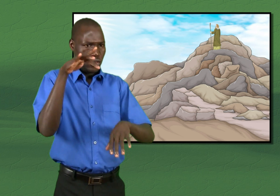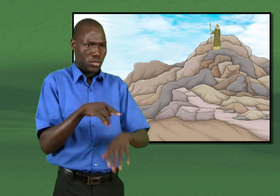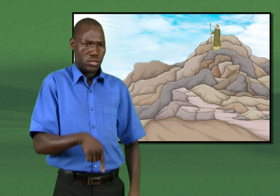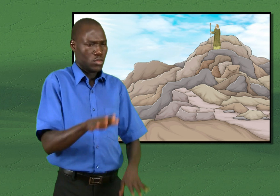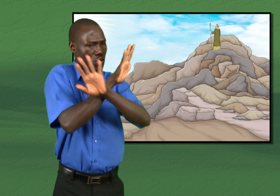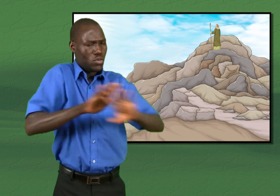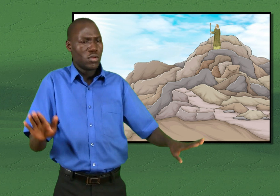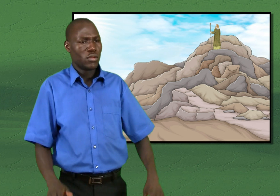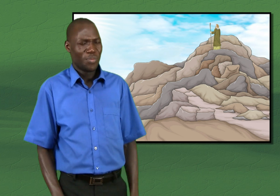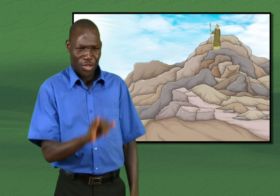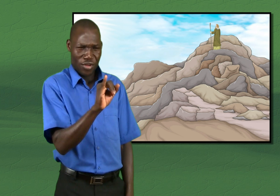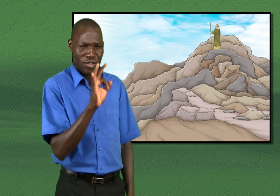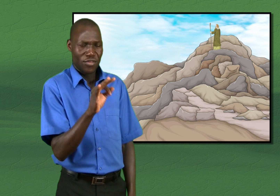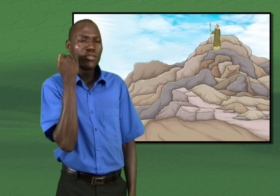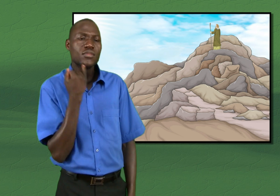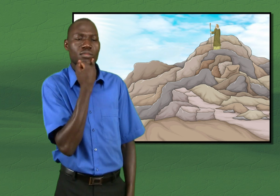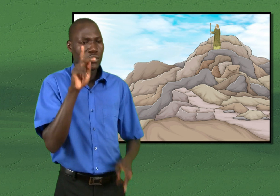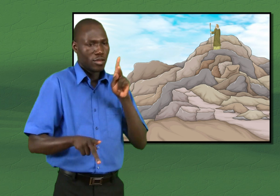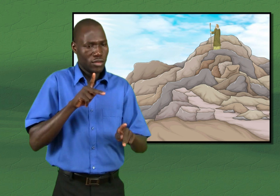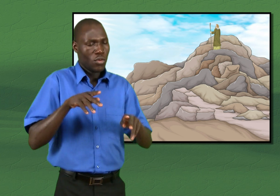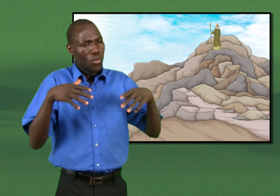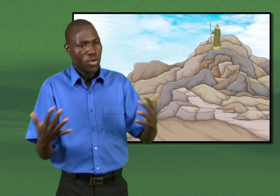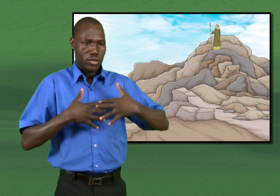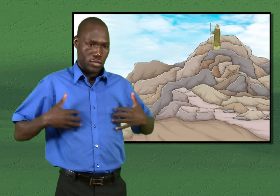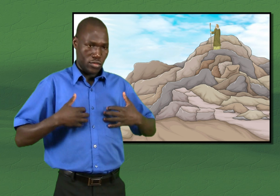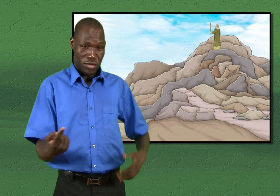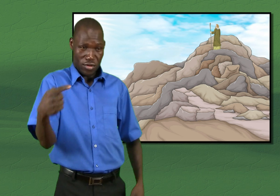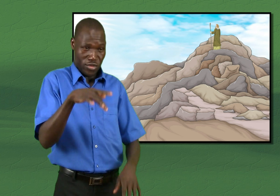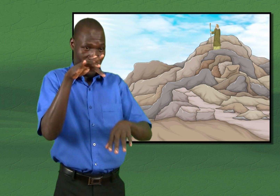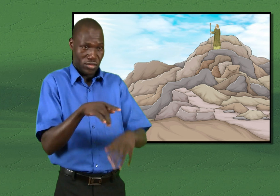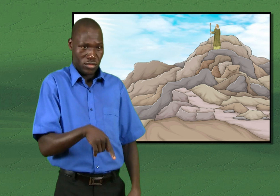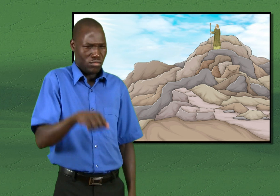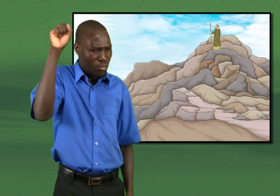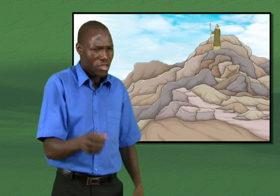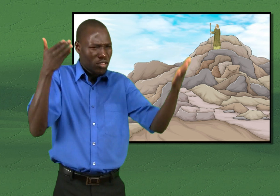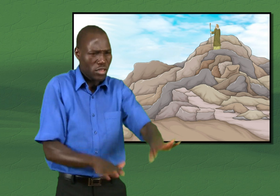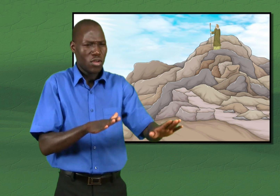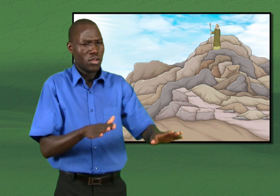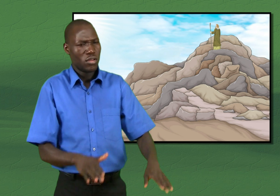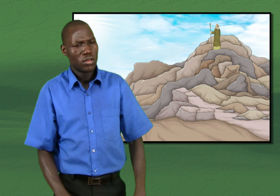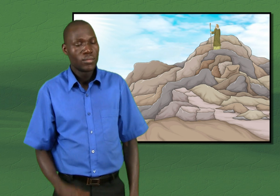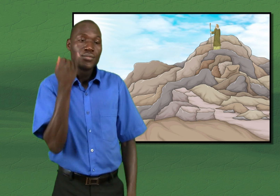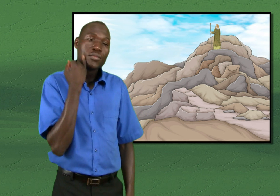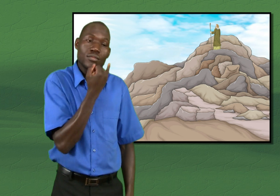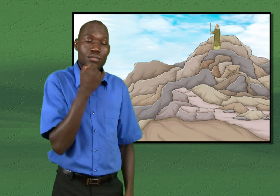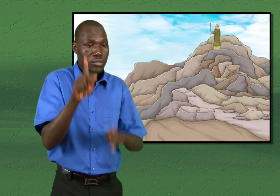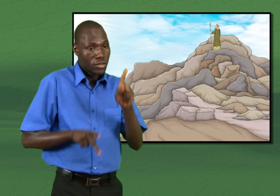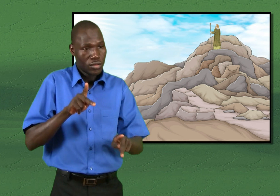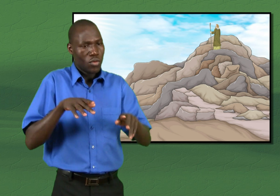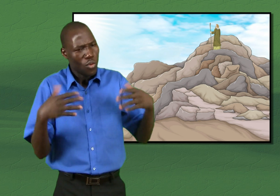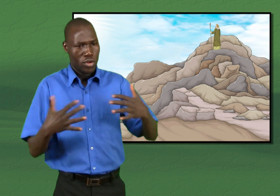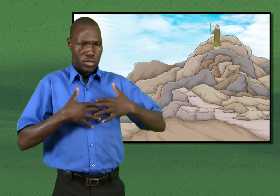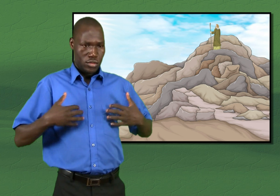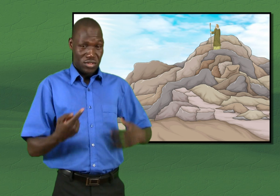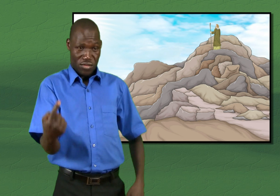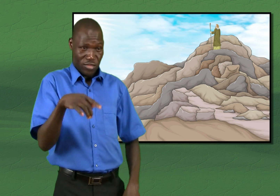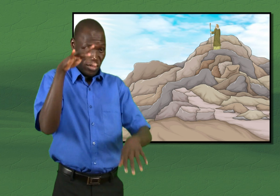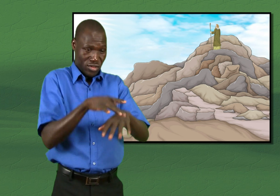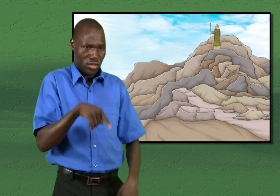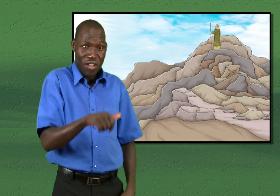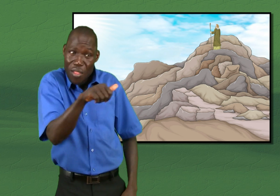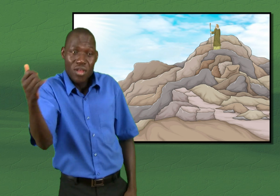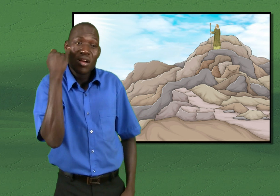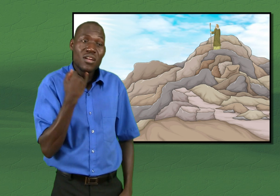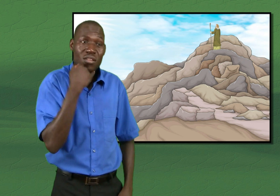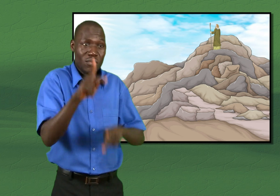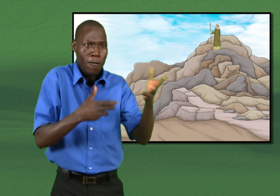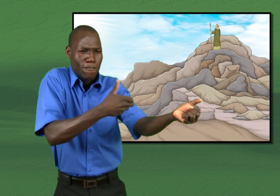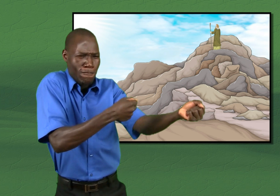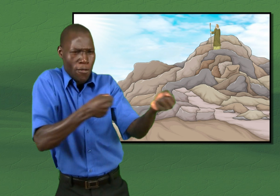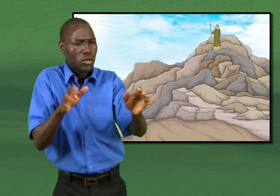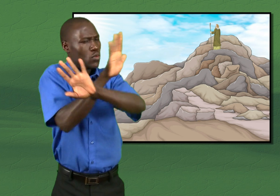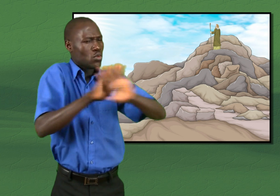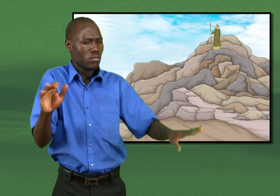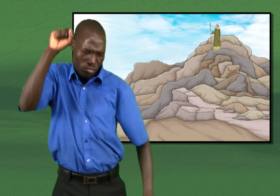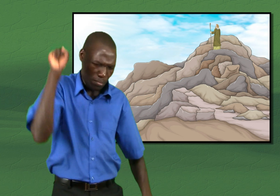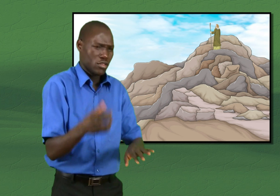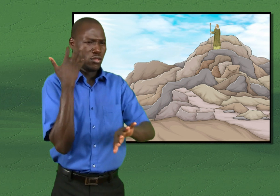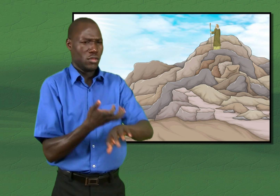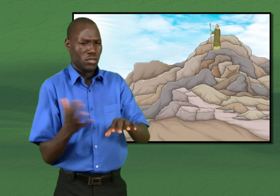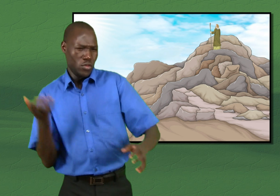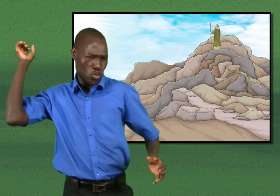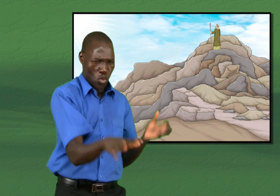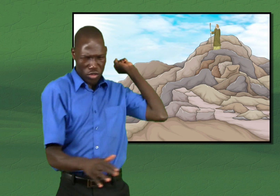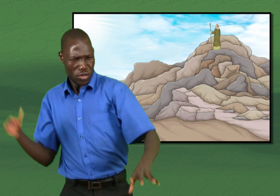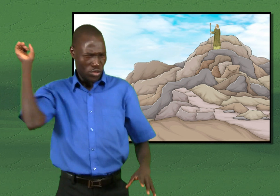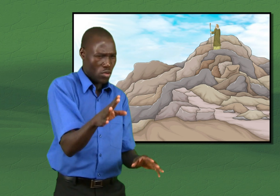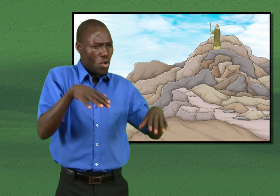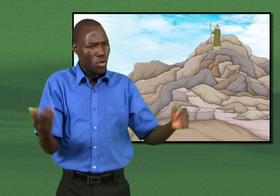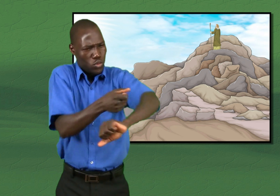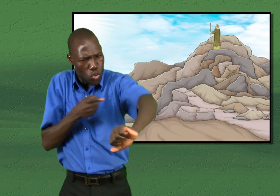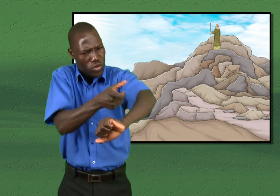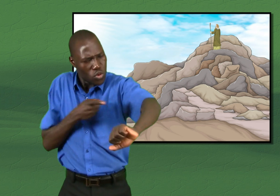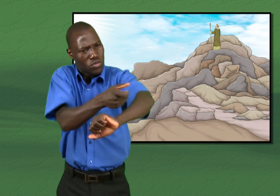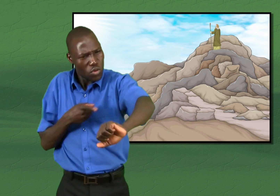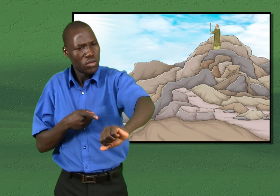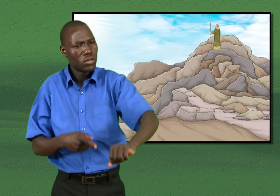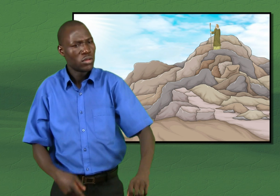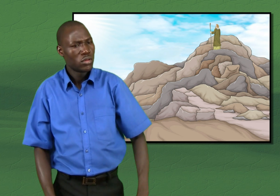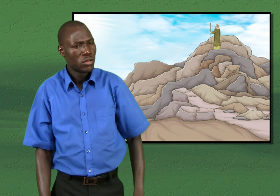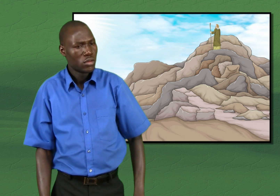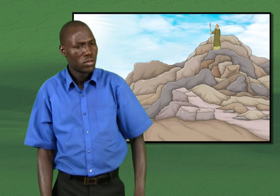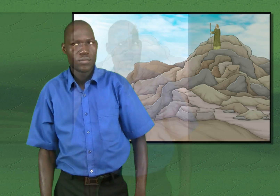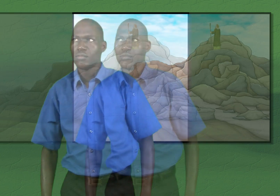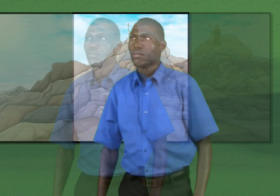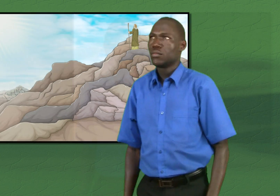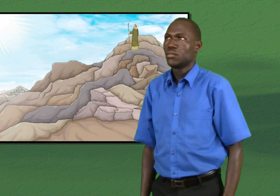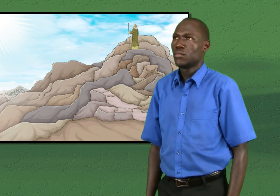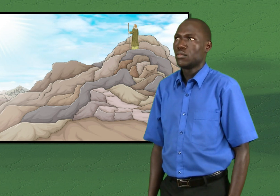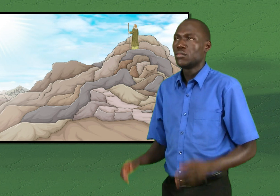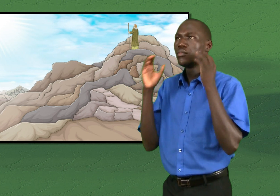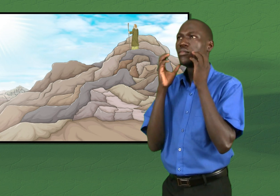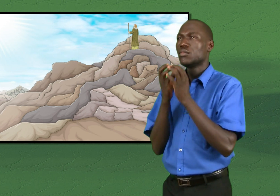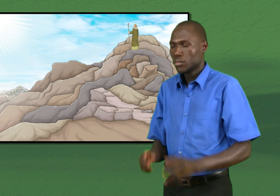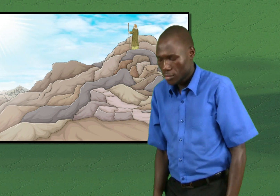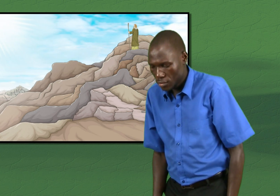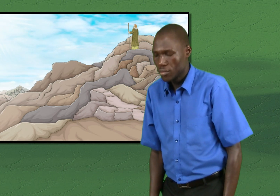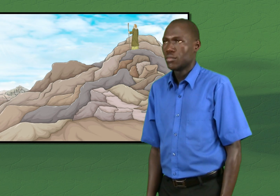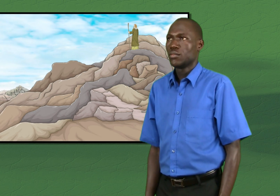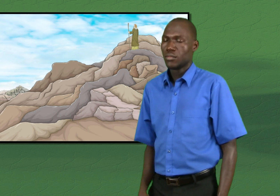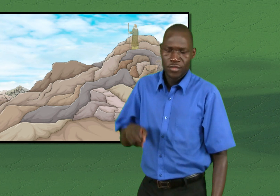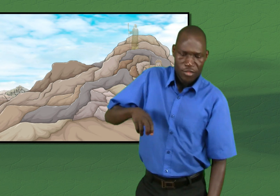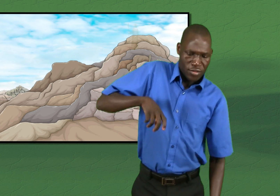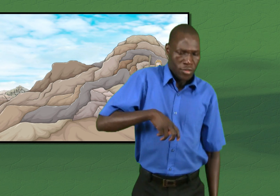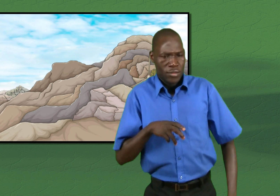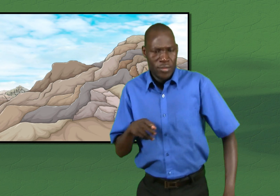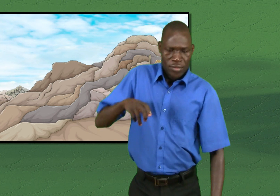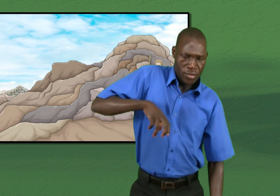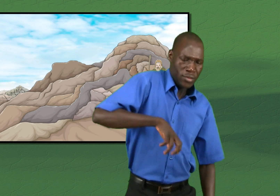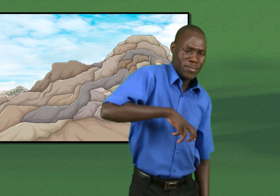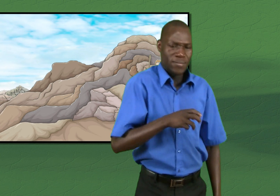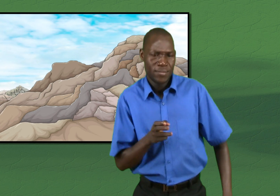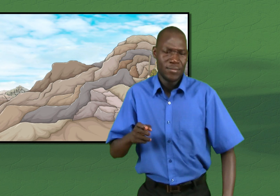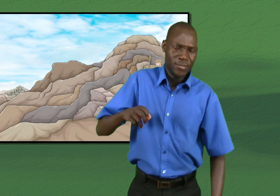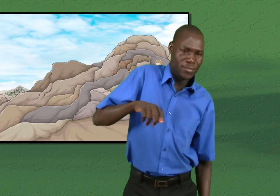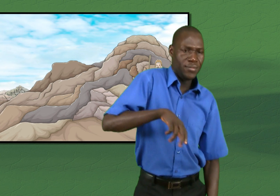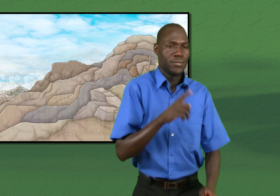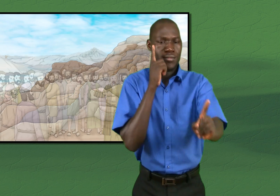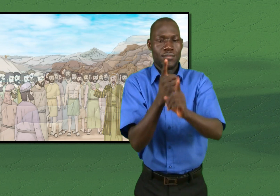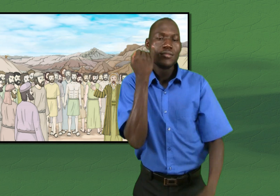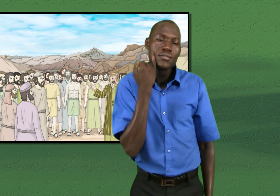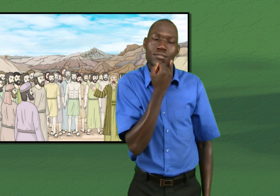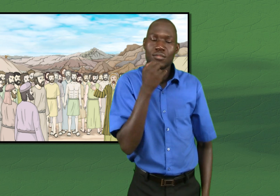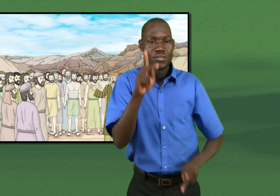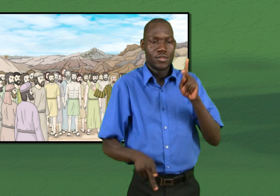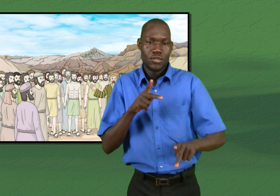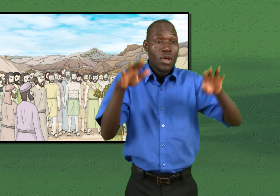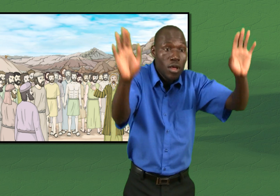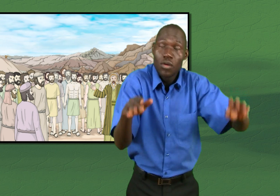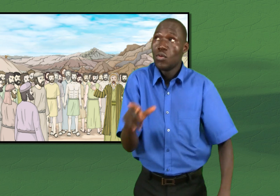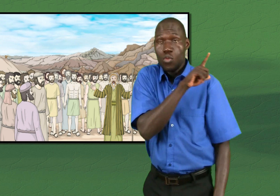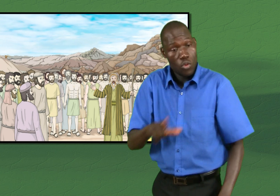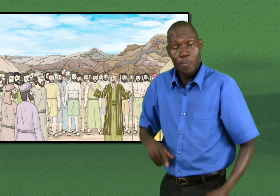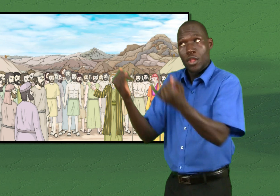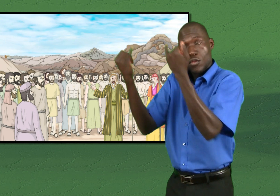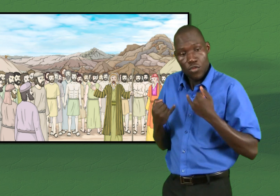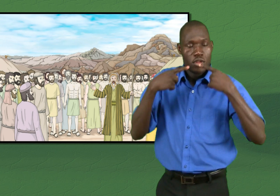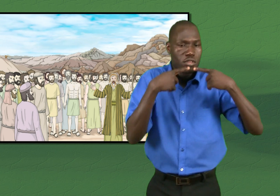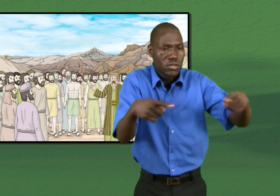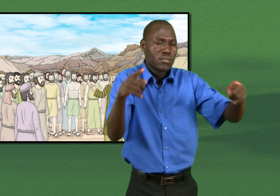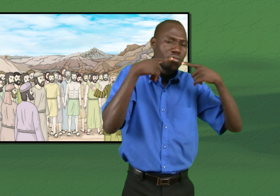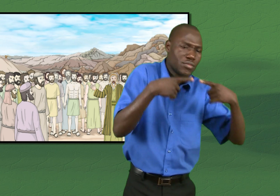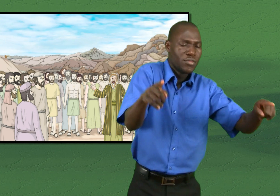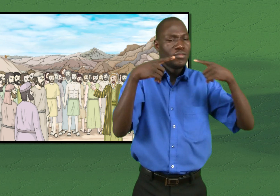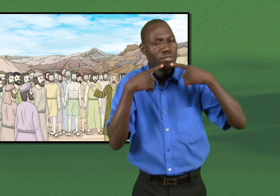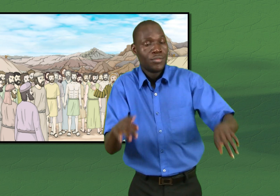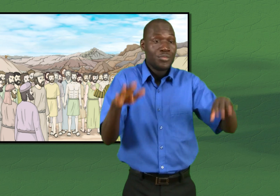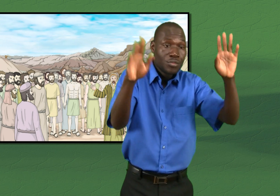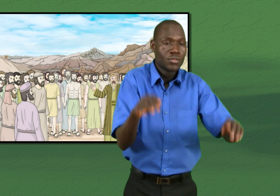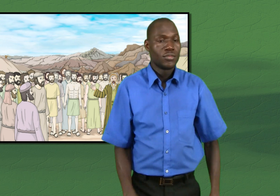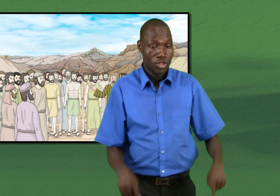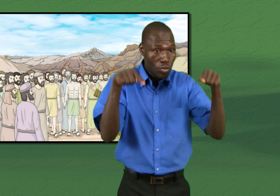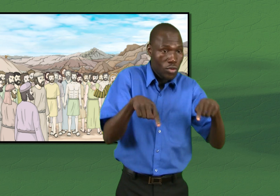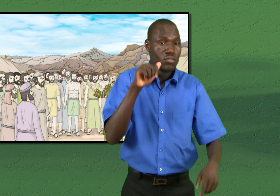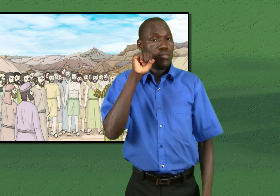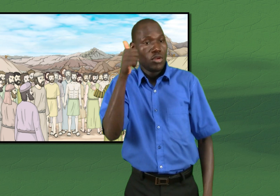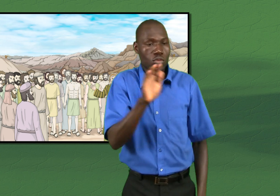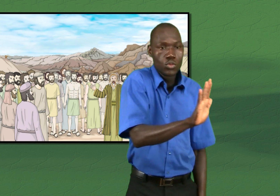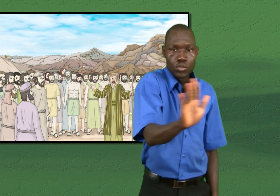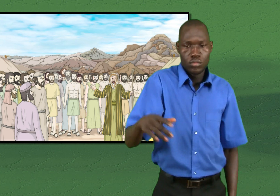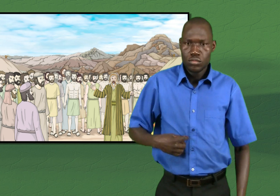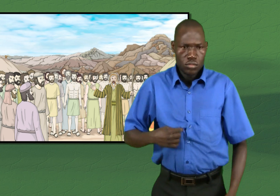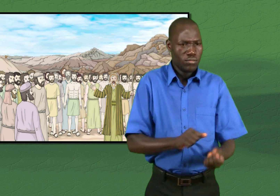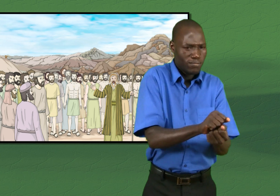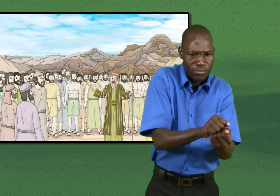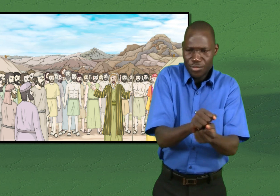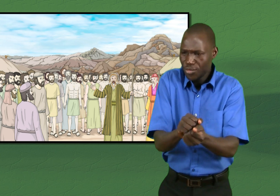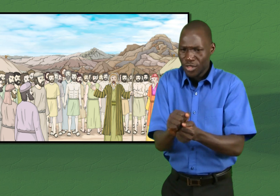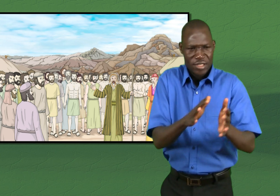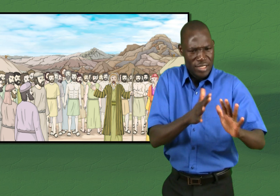And you are to set up a boundary for the people around the mountain and tell them, ‘Be careful not to go up on the mountain or touch its base. Whoever touches the mountain shall surely be put to death.